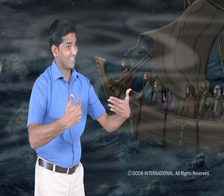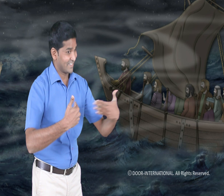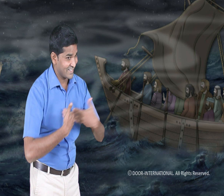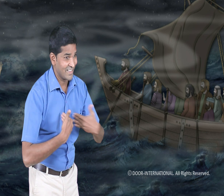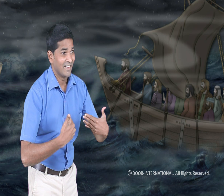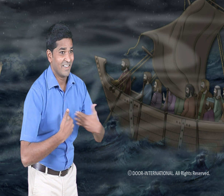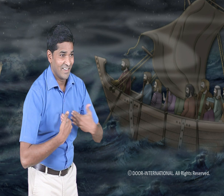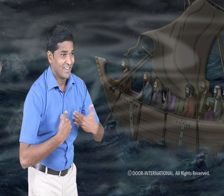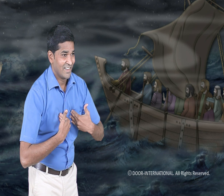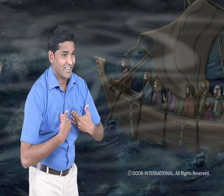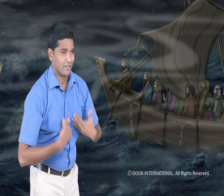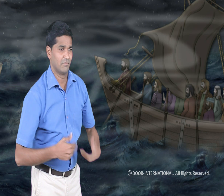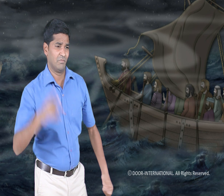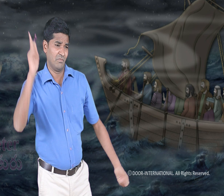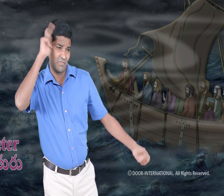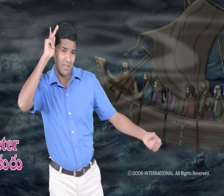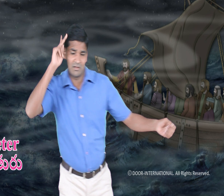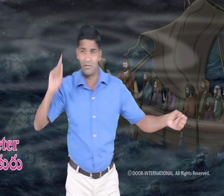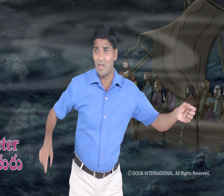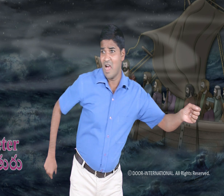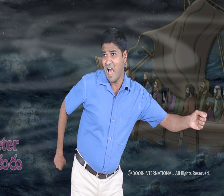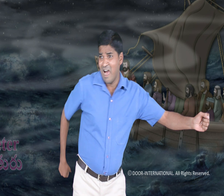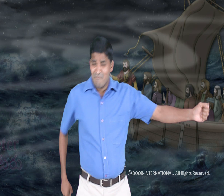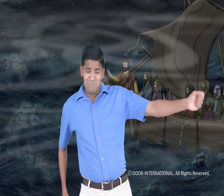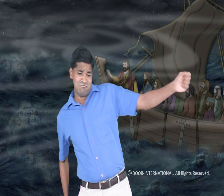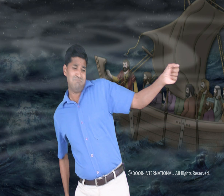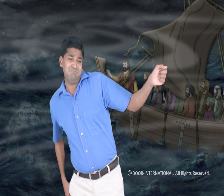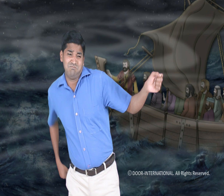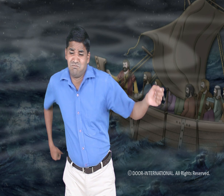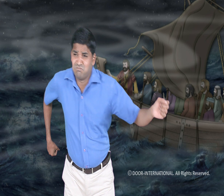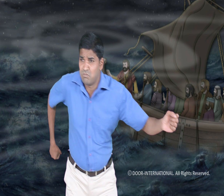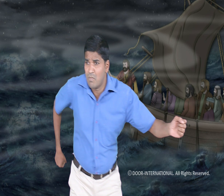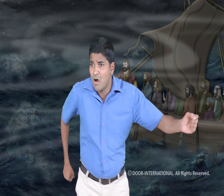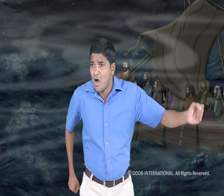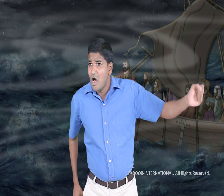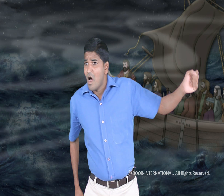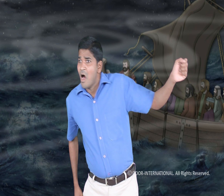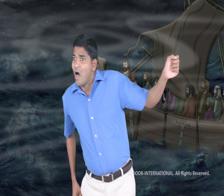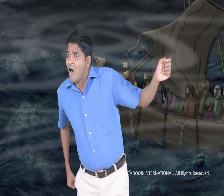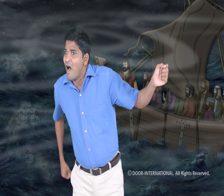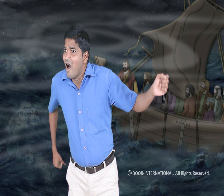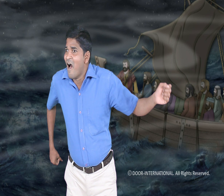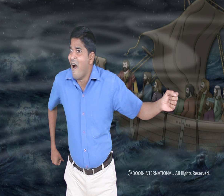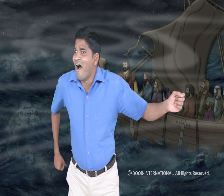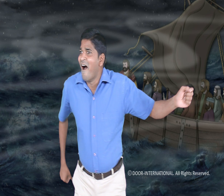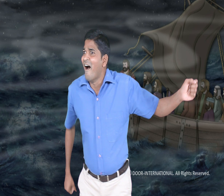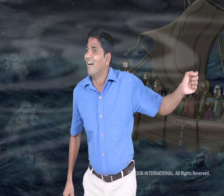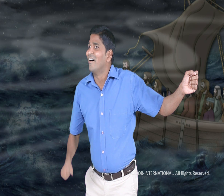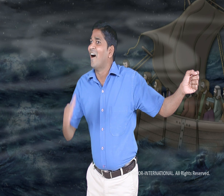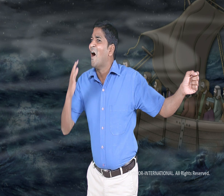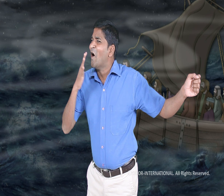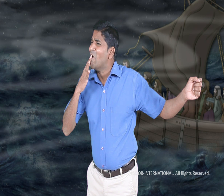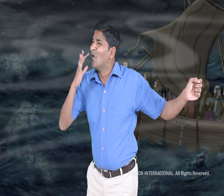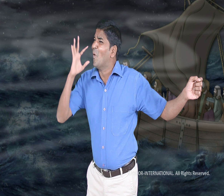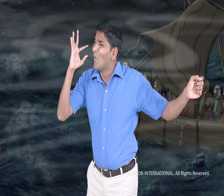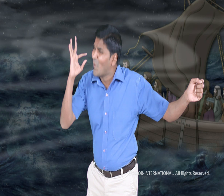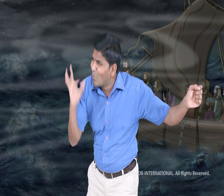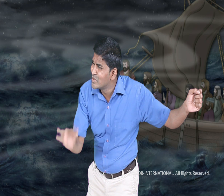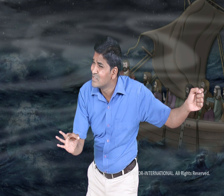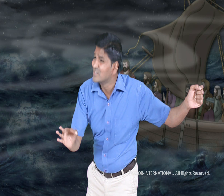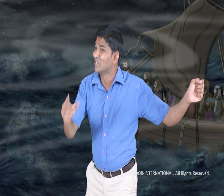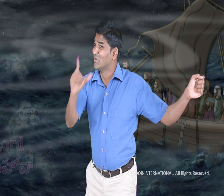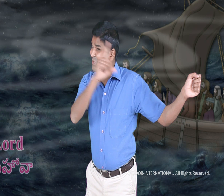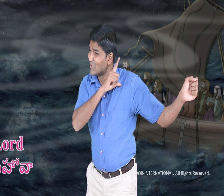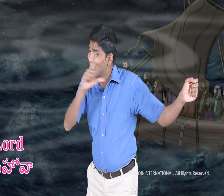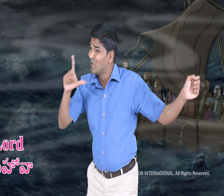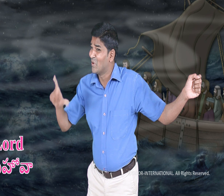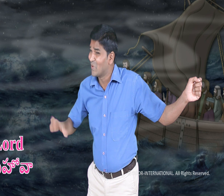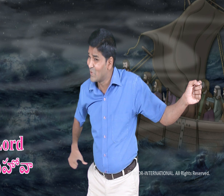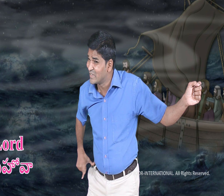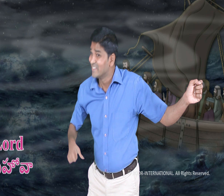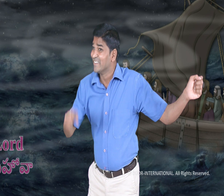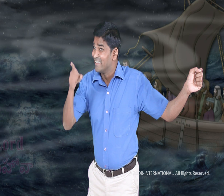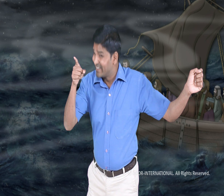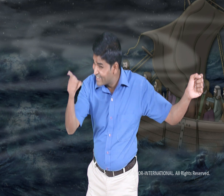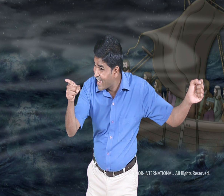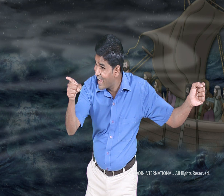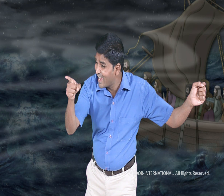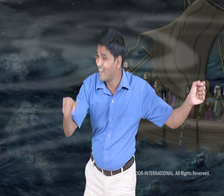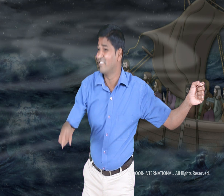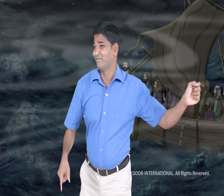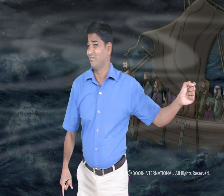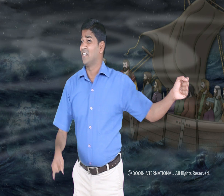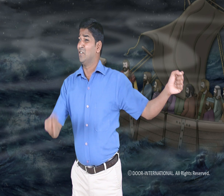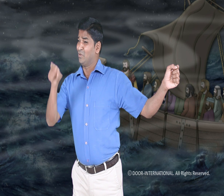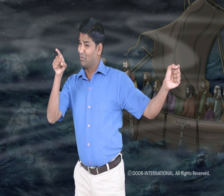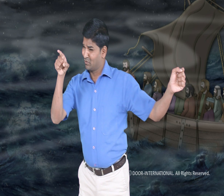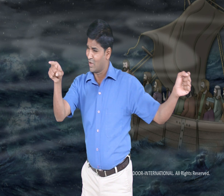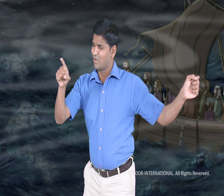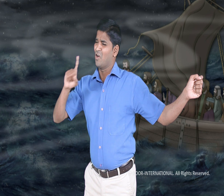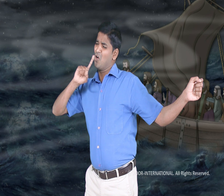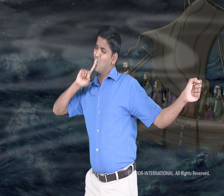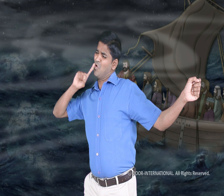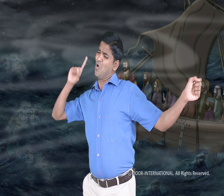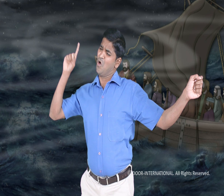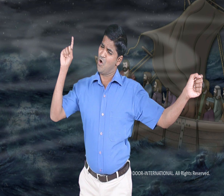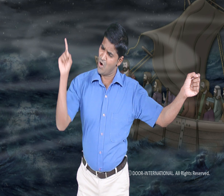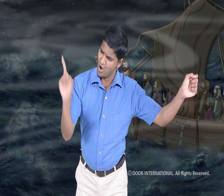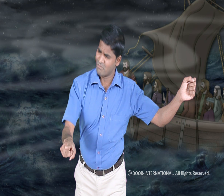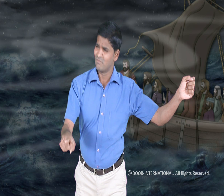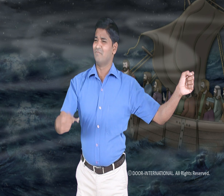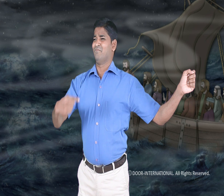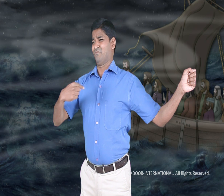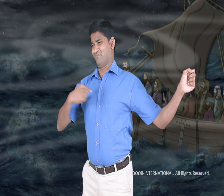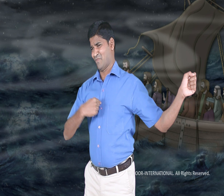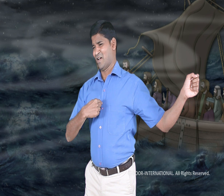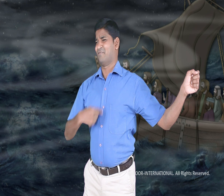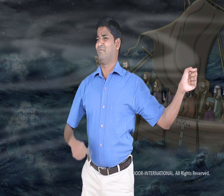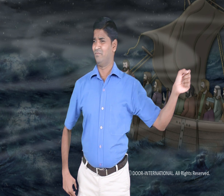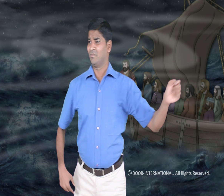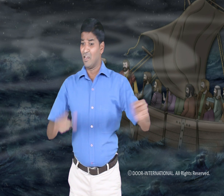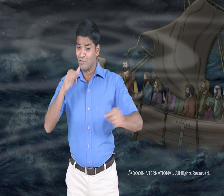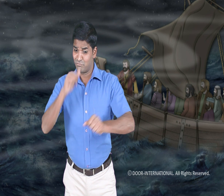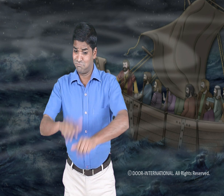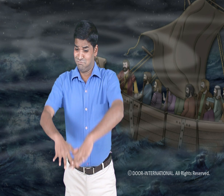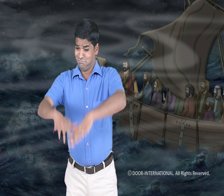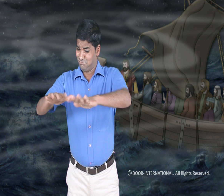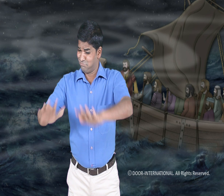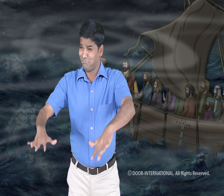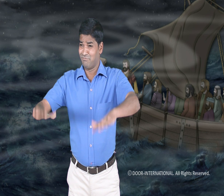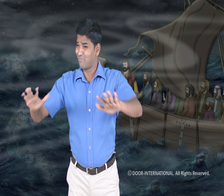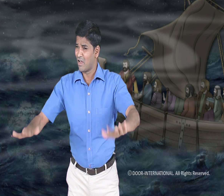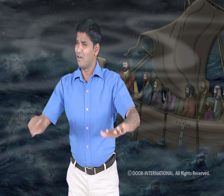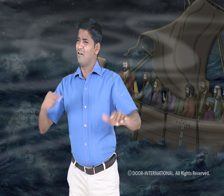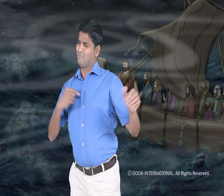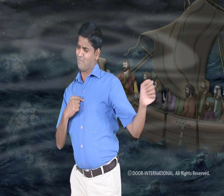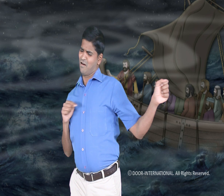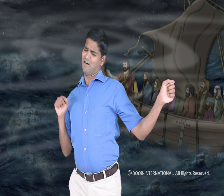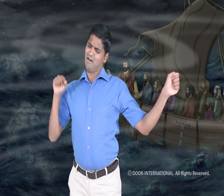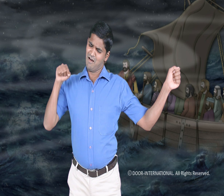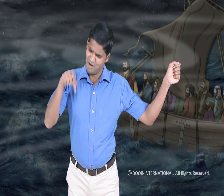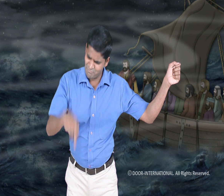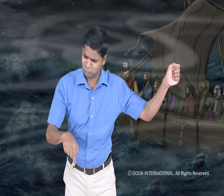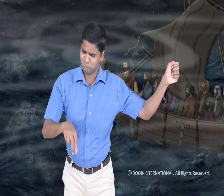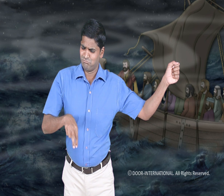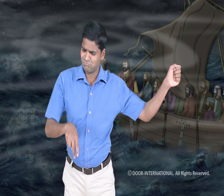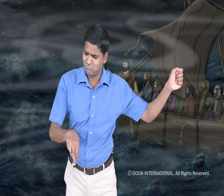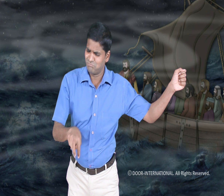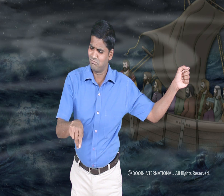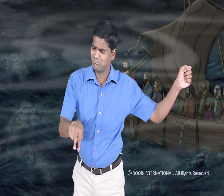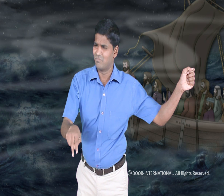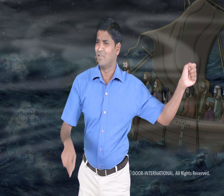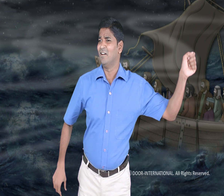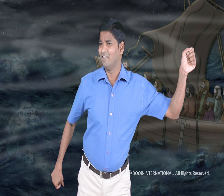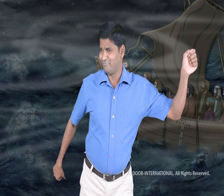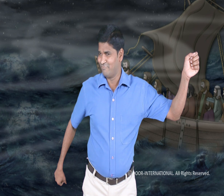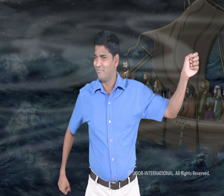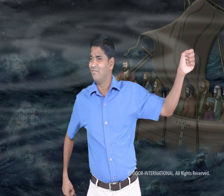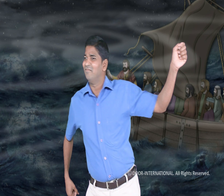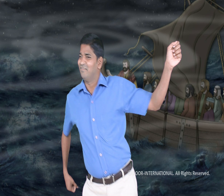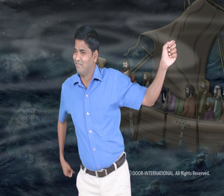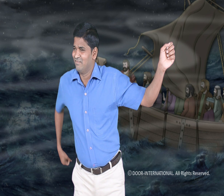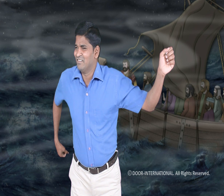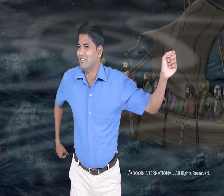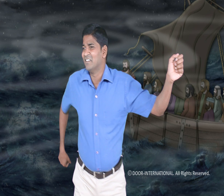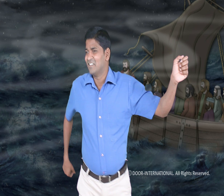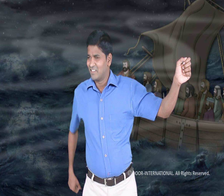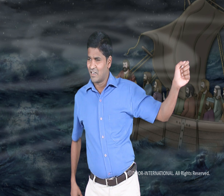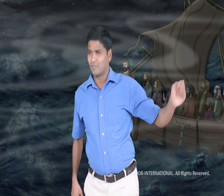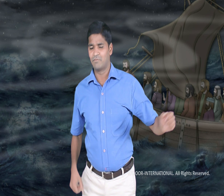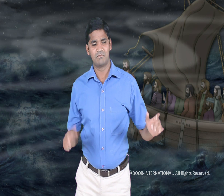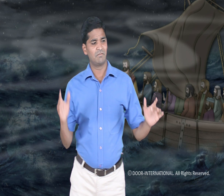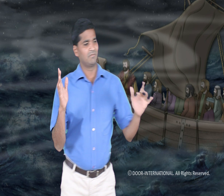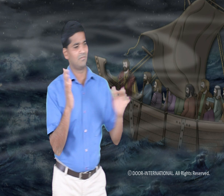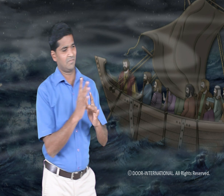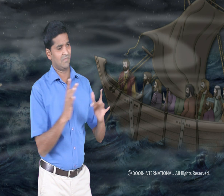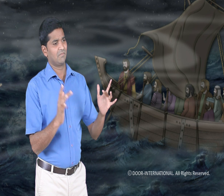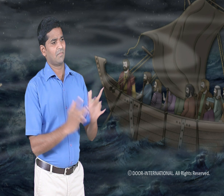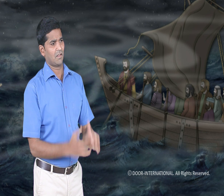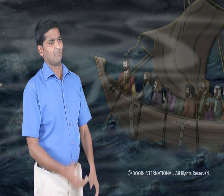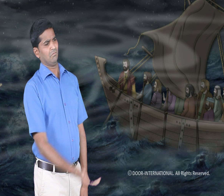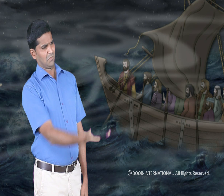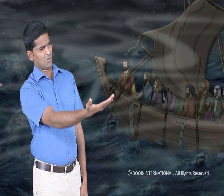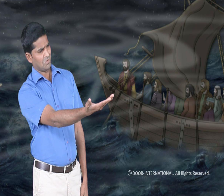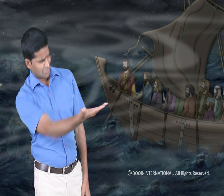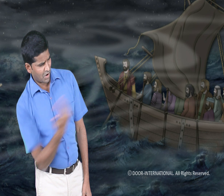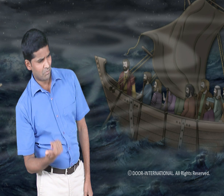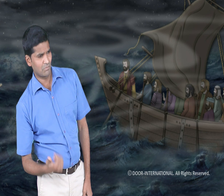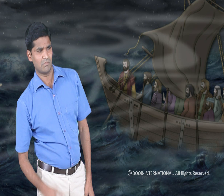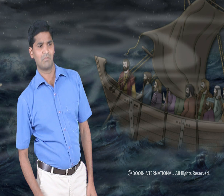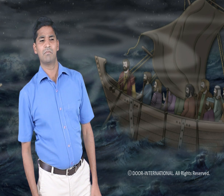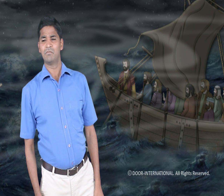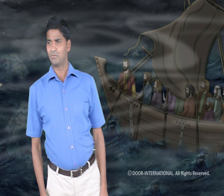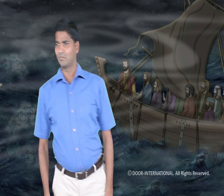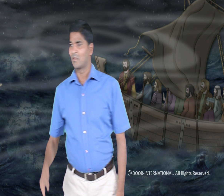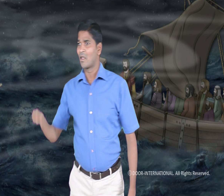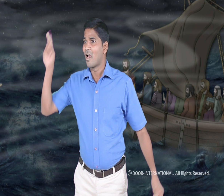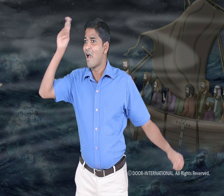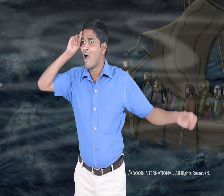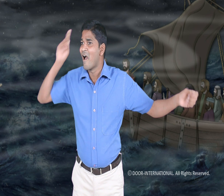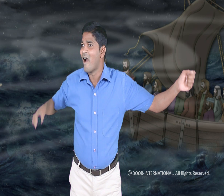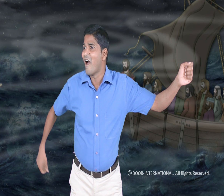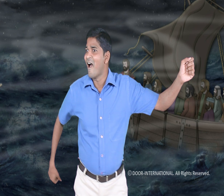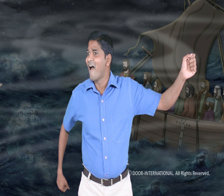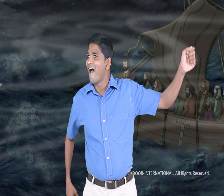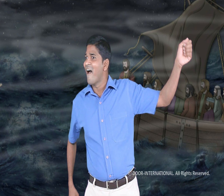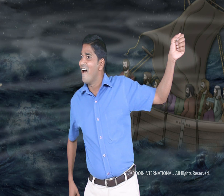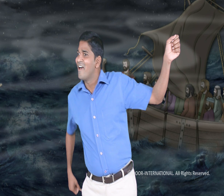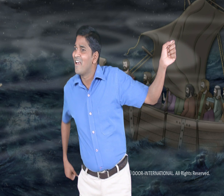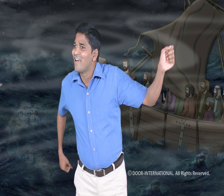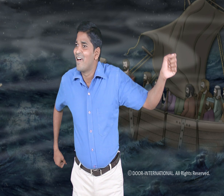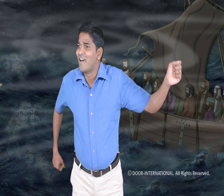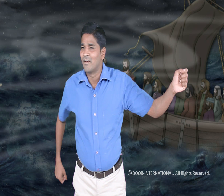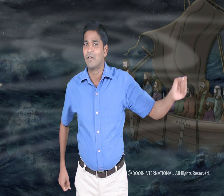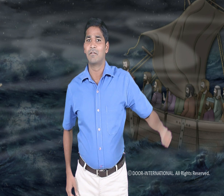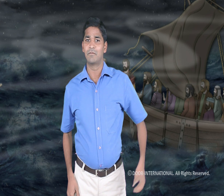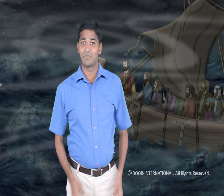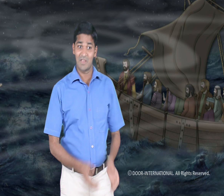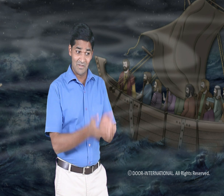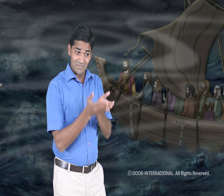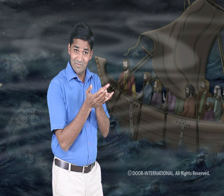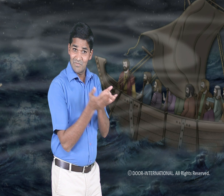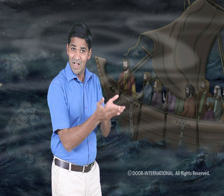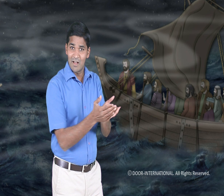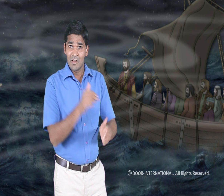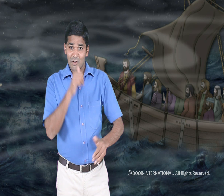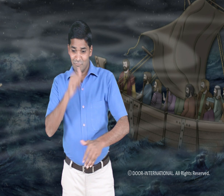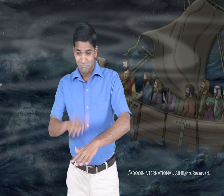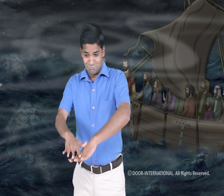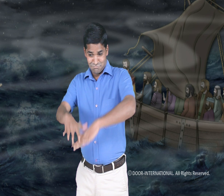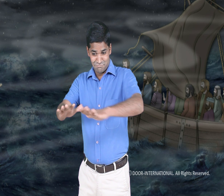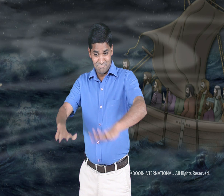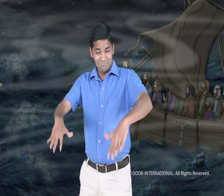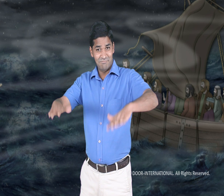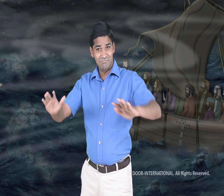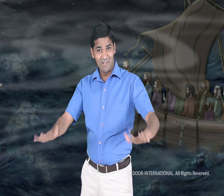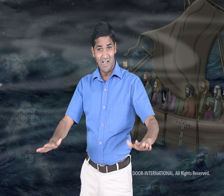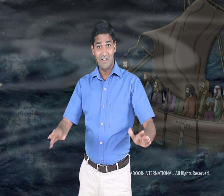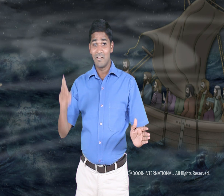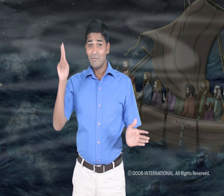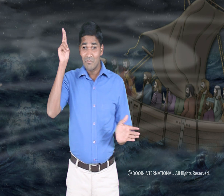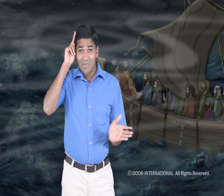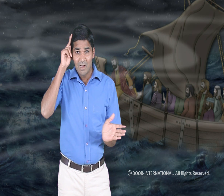“Lord, if it is You,” Peter replied, “command me to come to You on the water.”